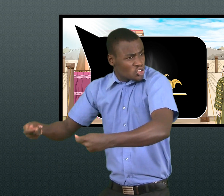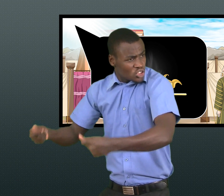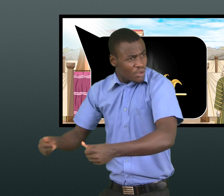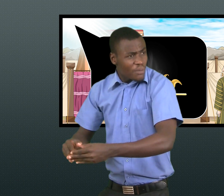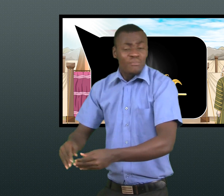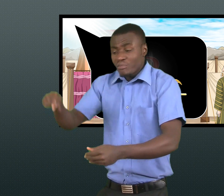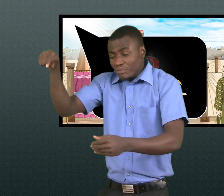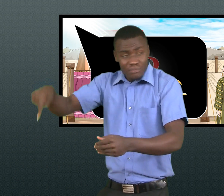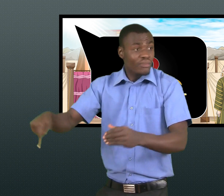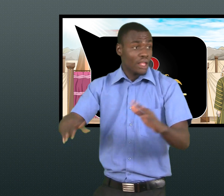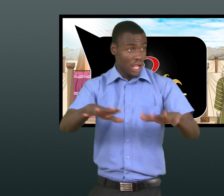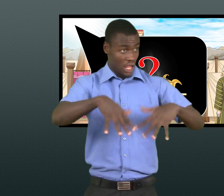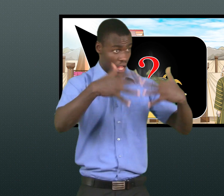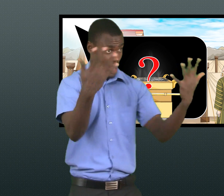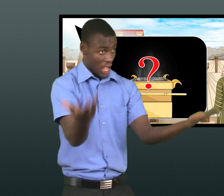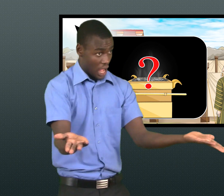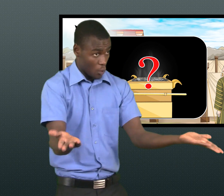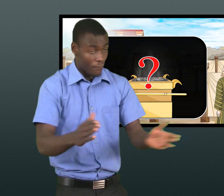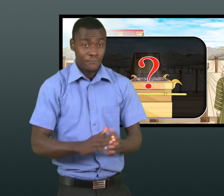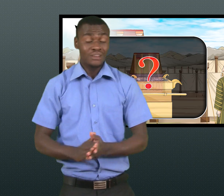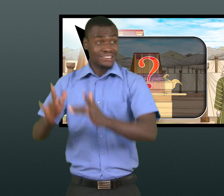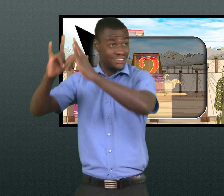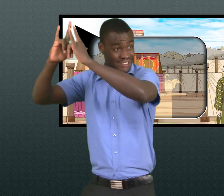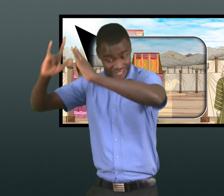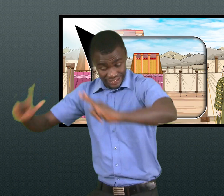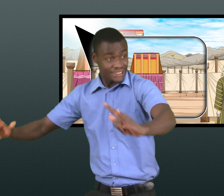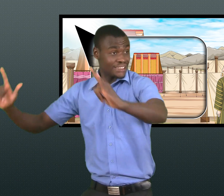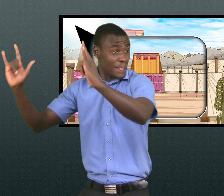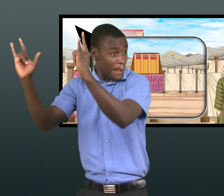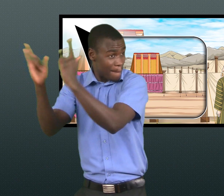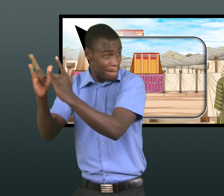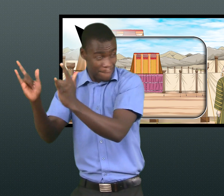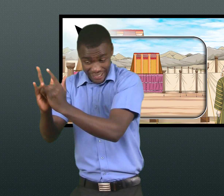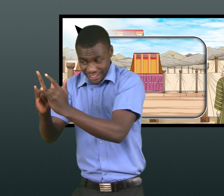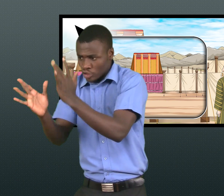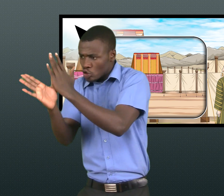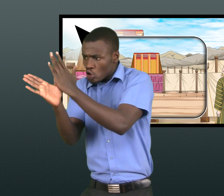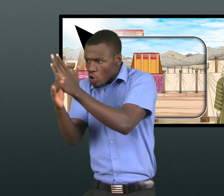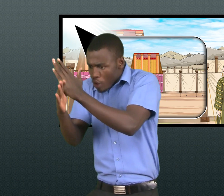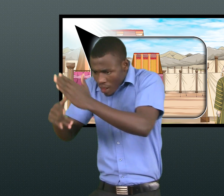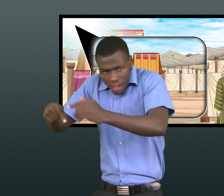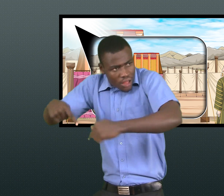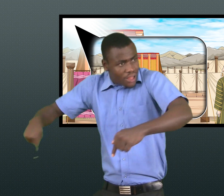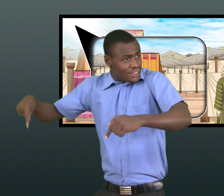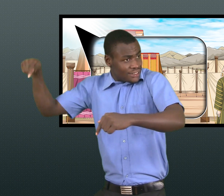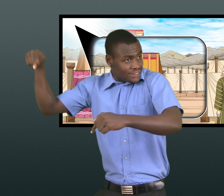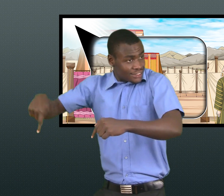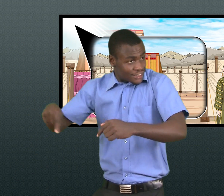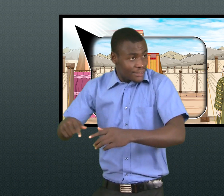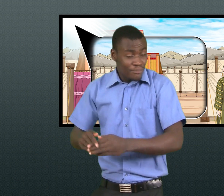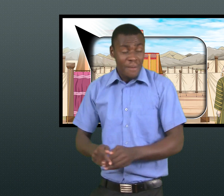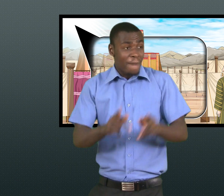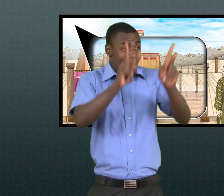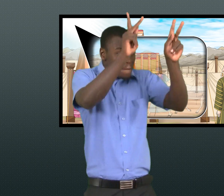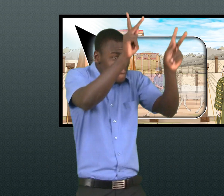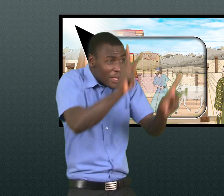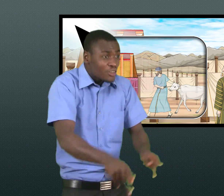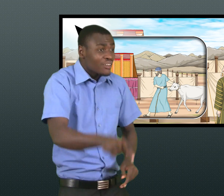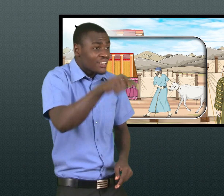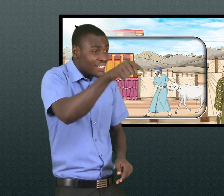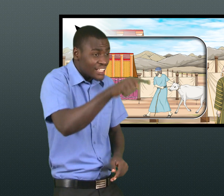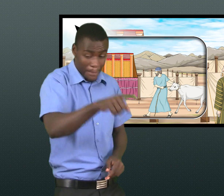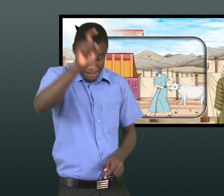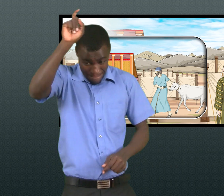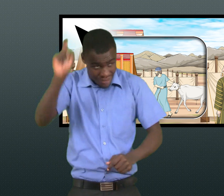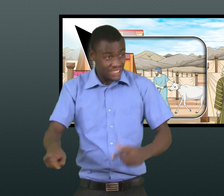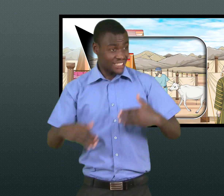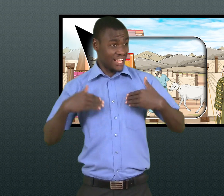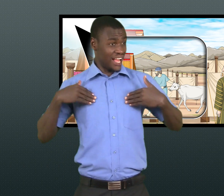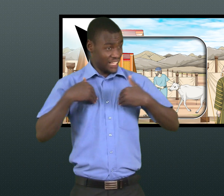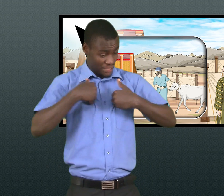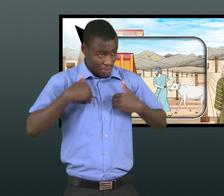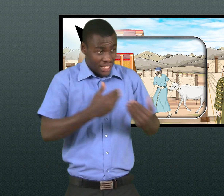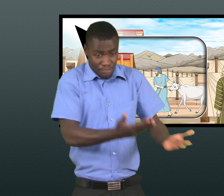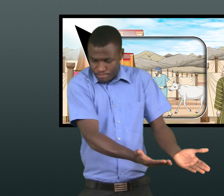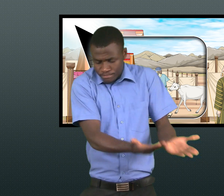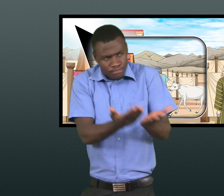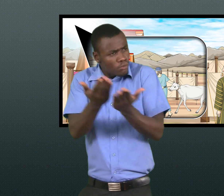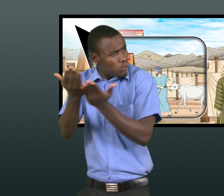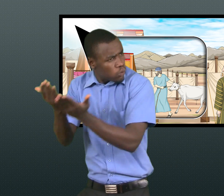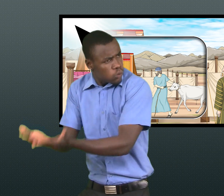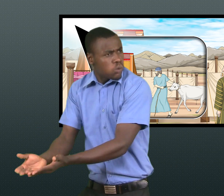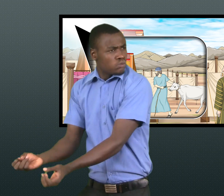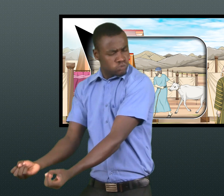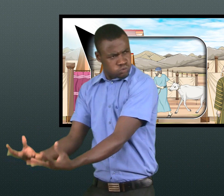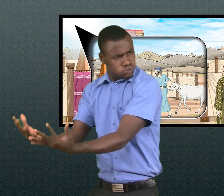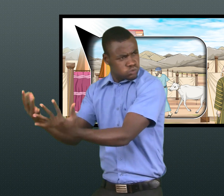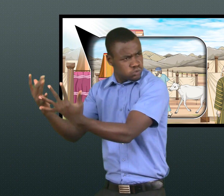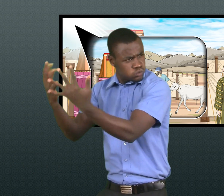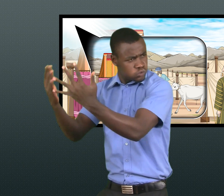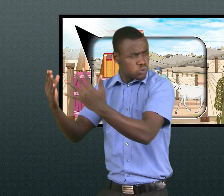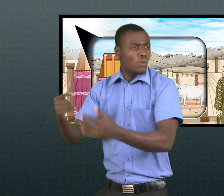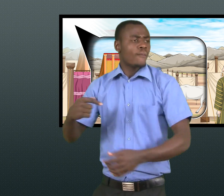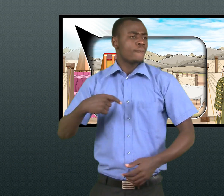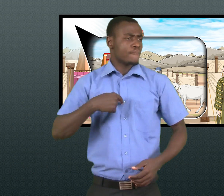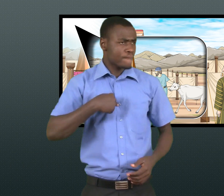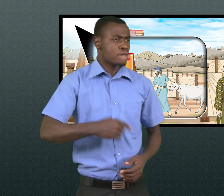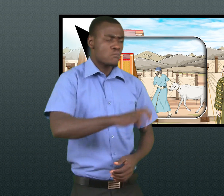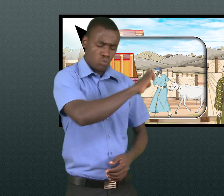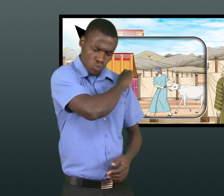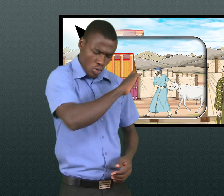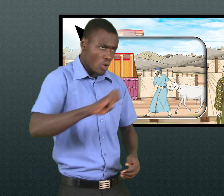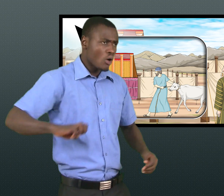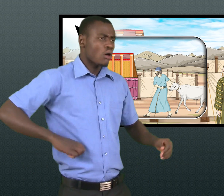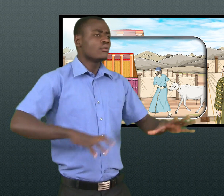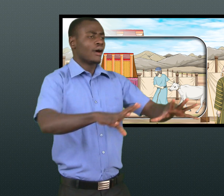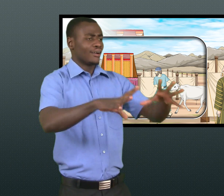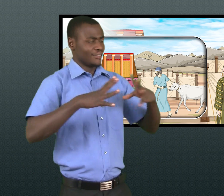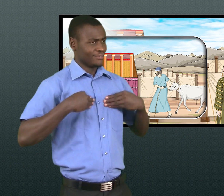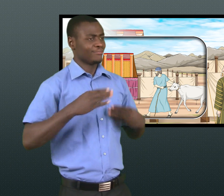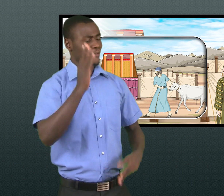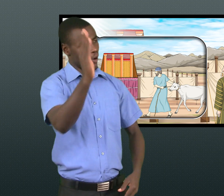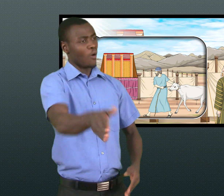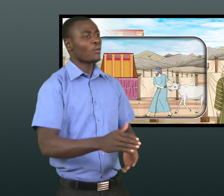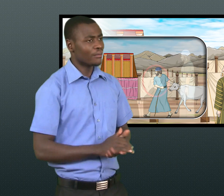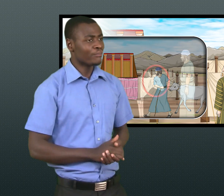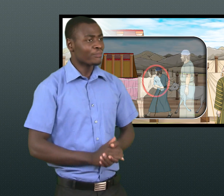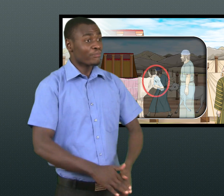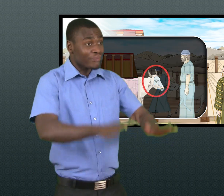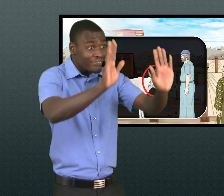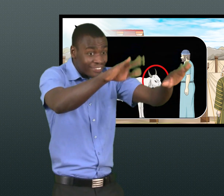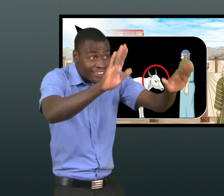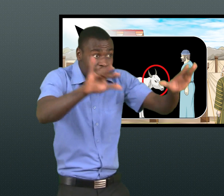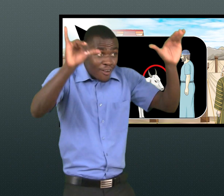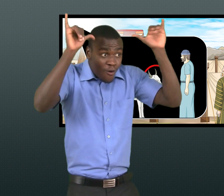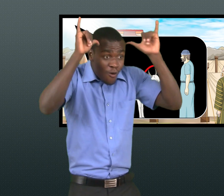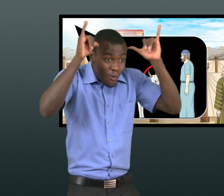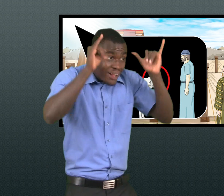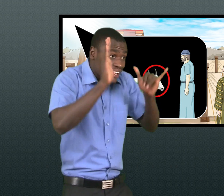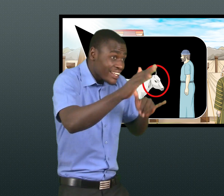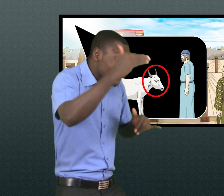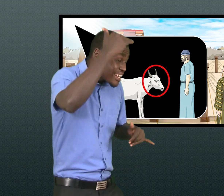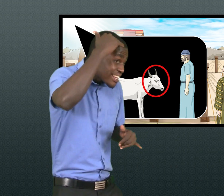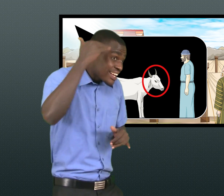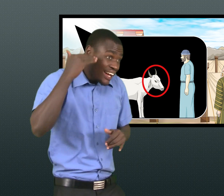He must bring it to the entrance to the Tent of Meeting for its acceptance before the LORD.